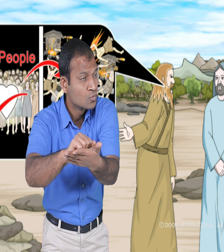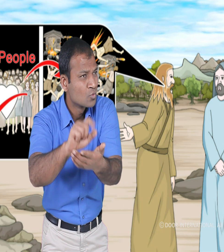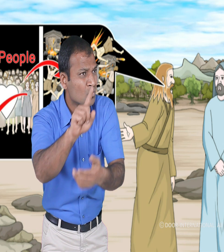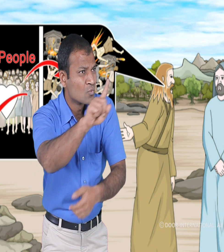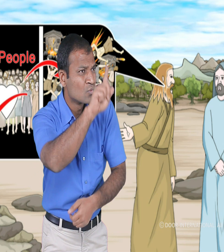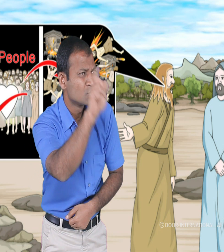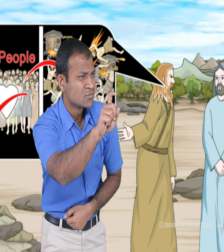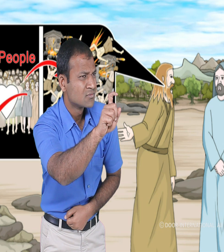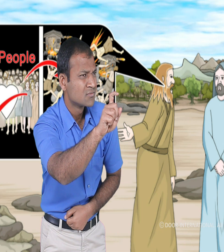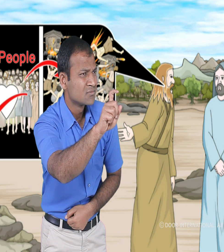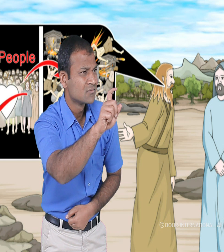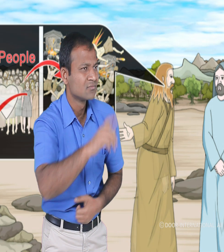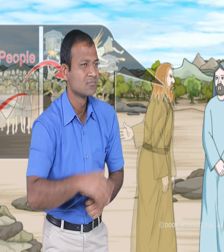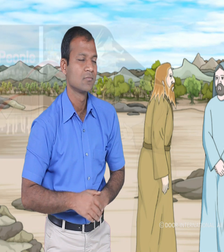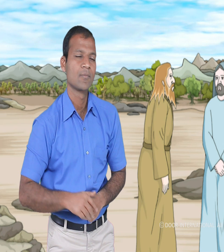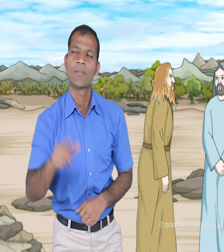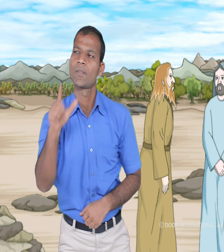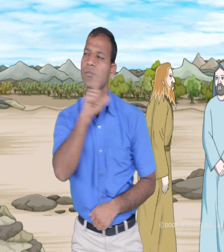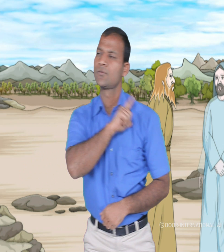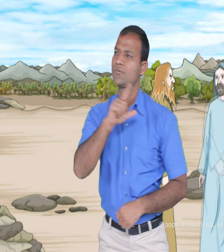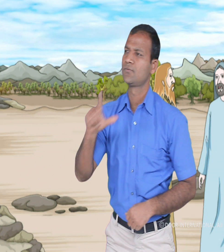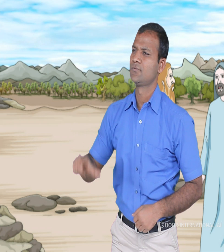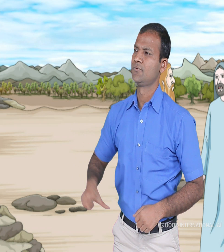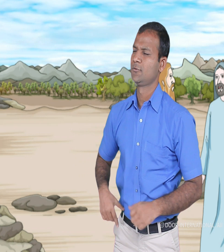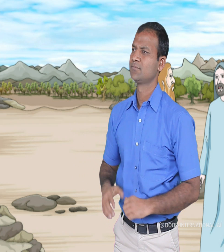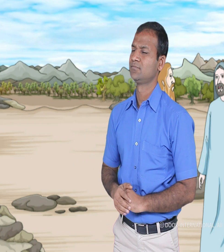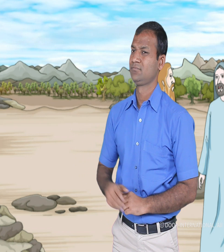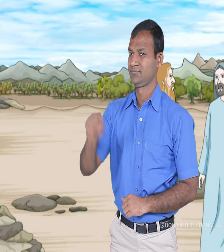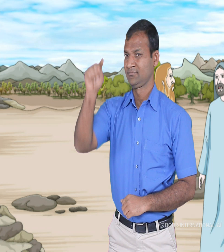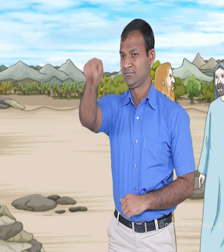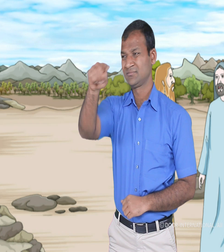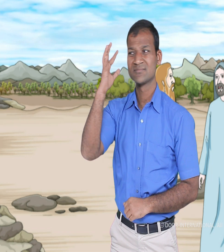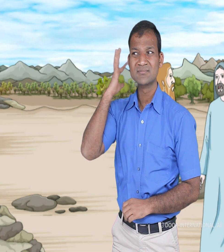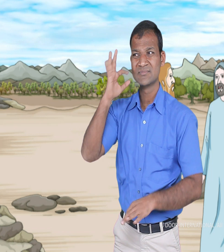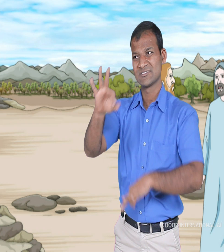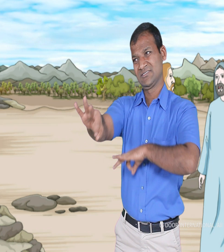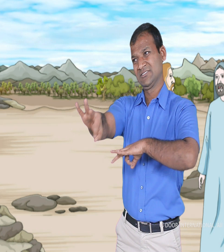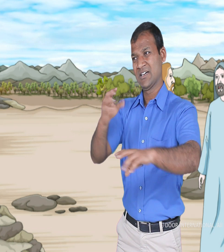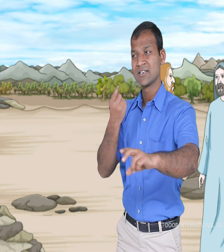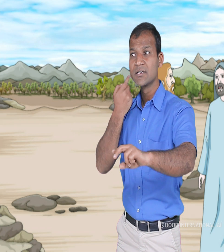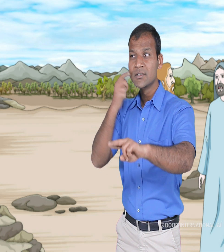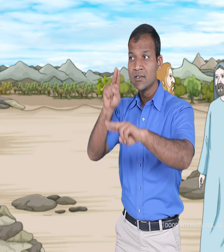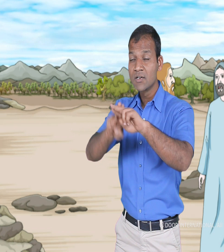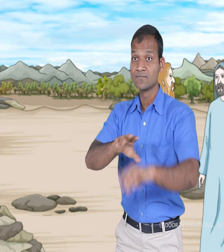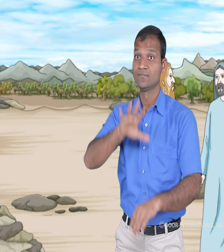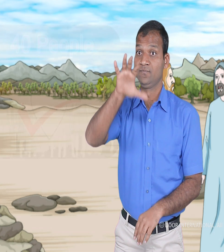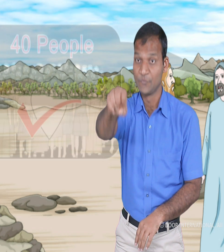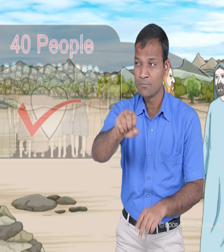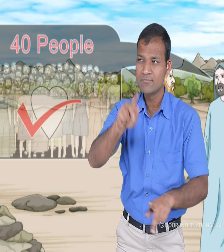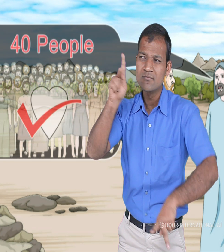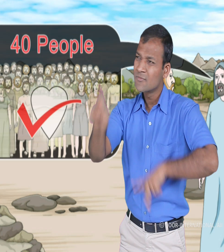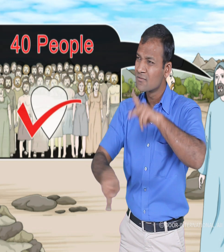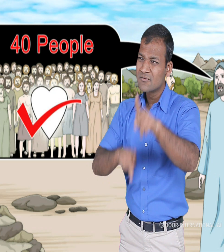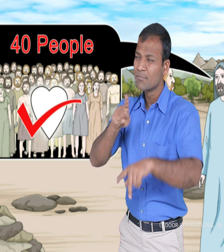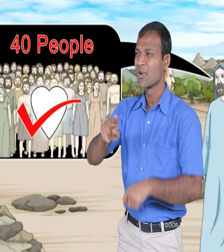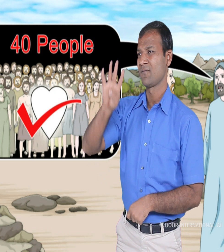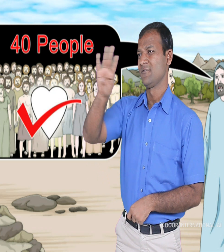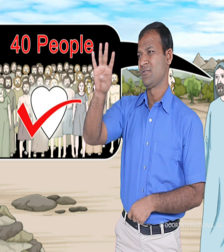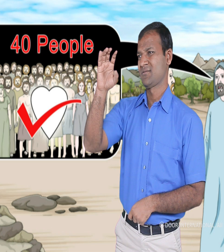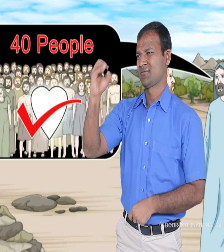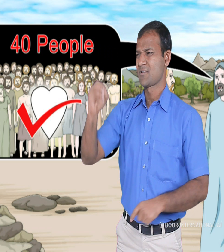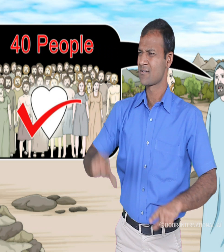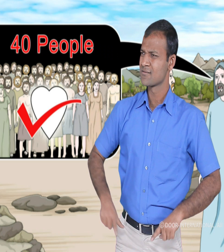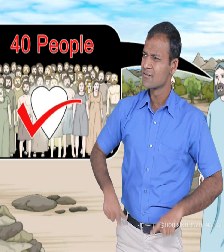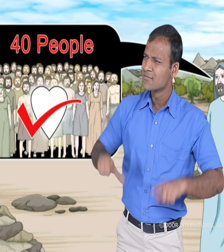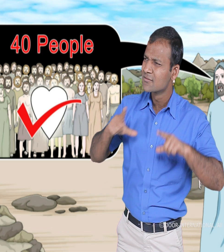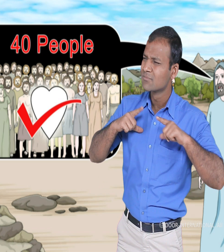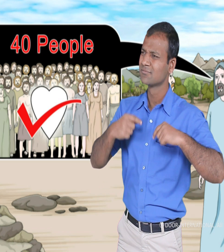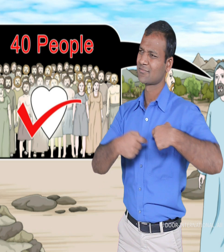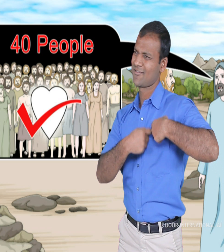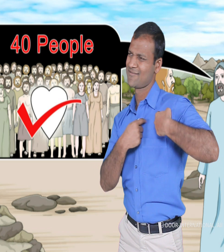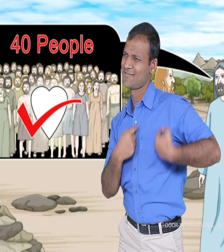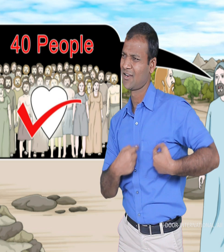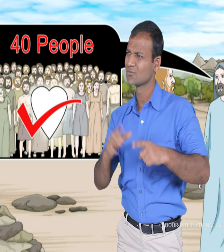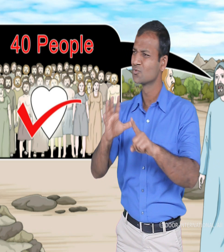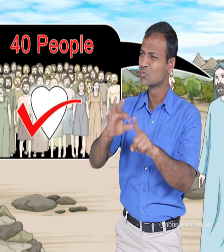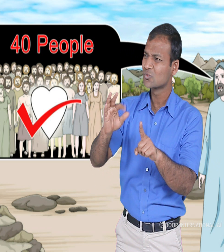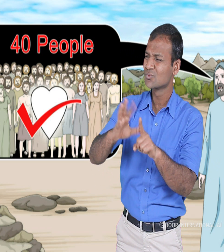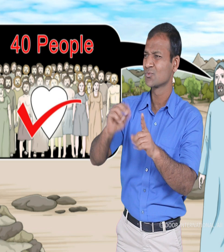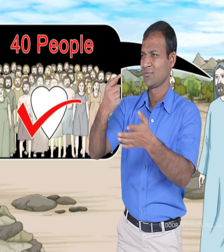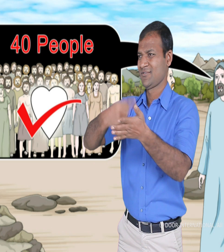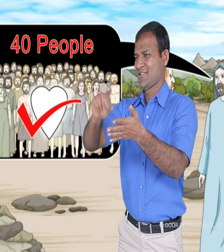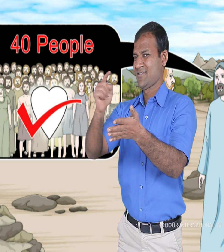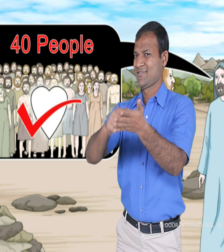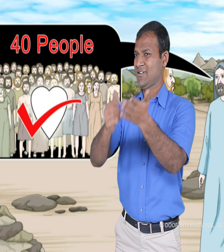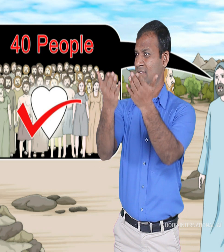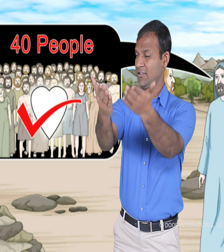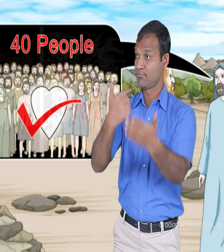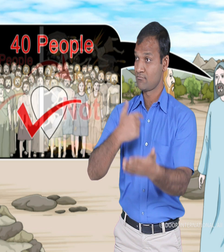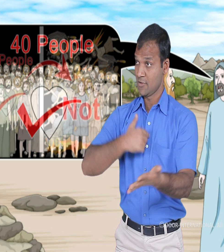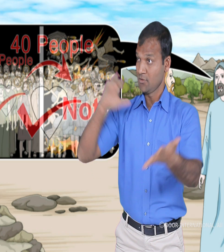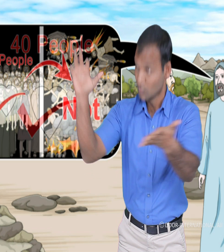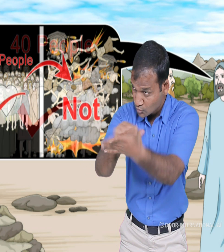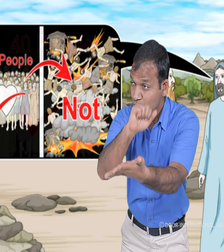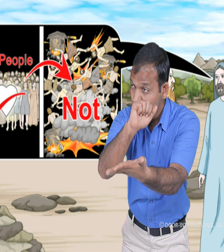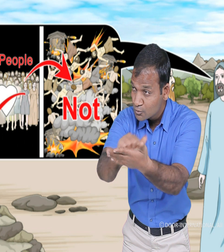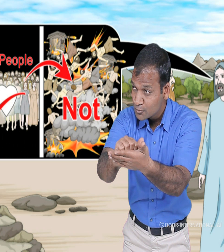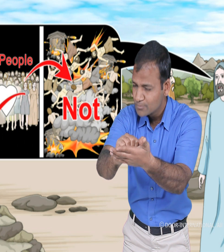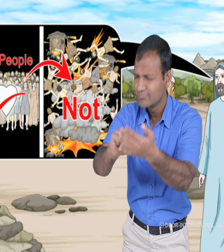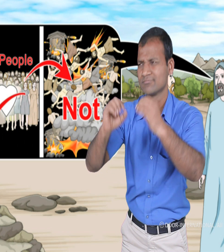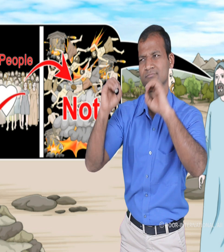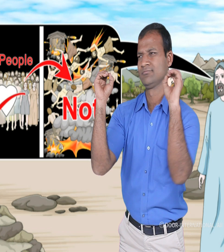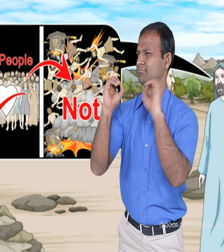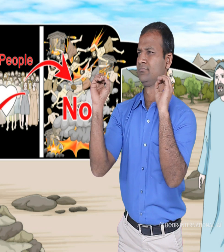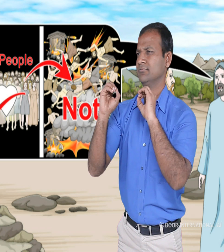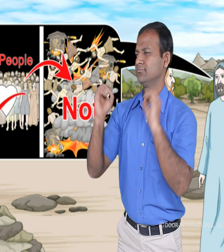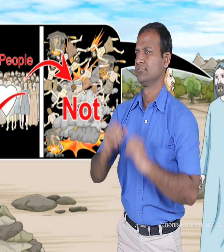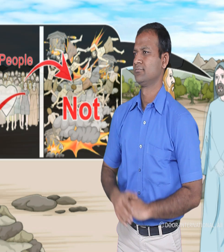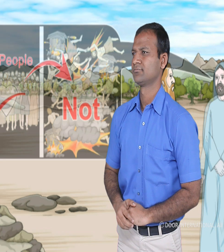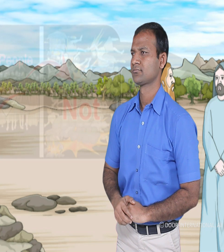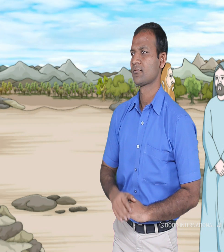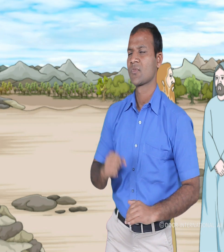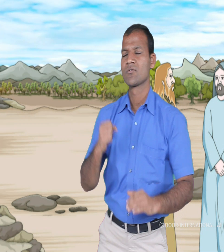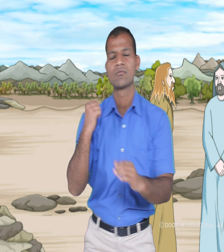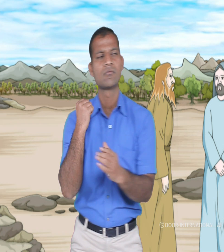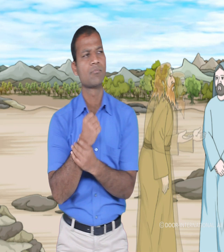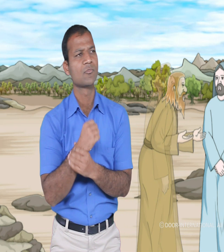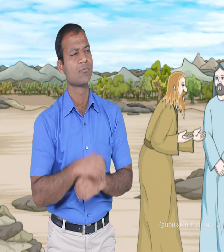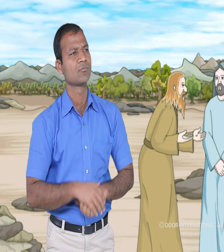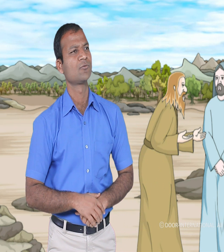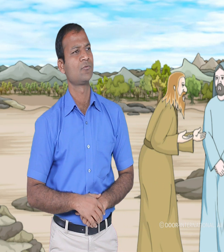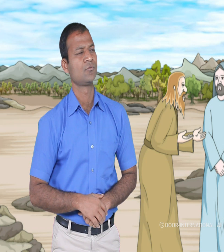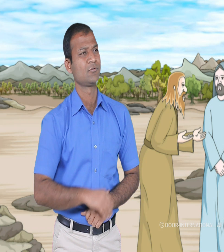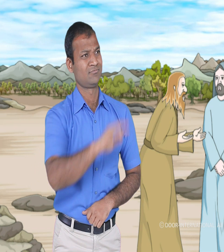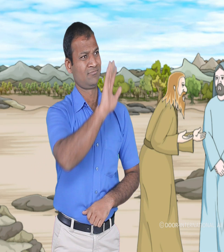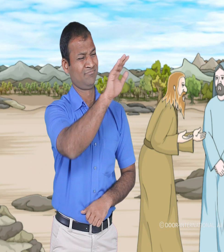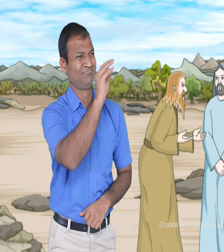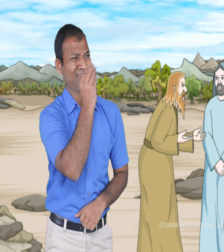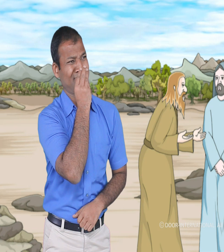He answered, “On account of the forty, I will not do it.”